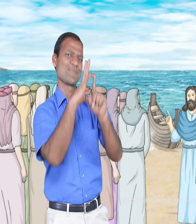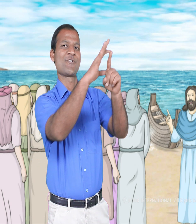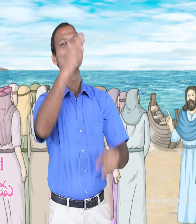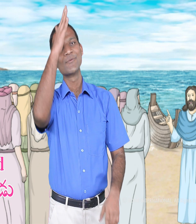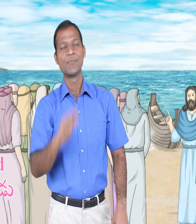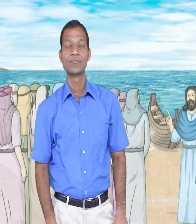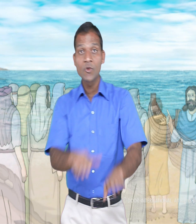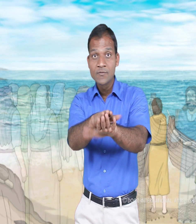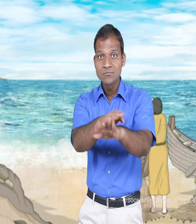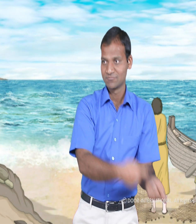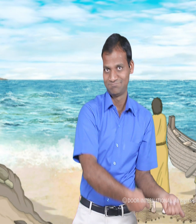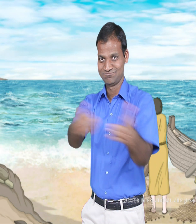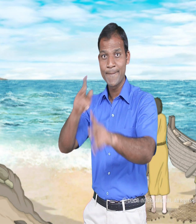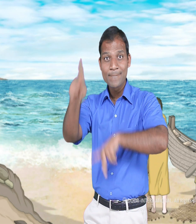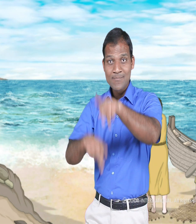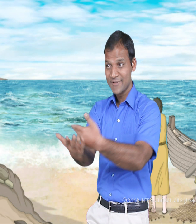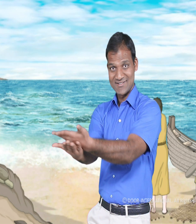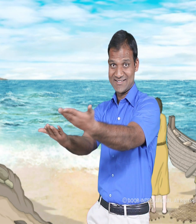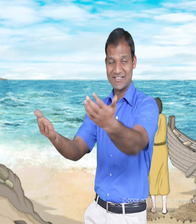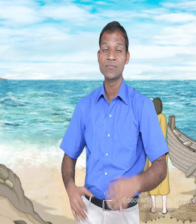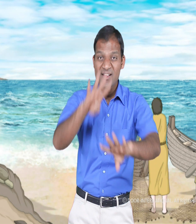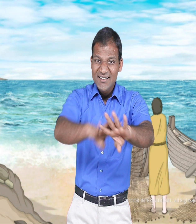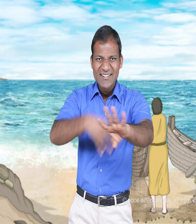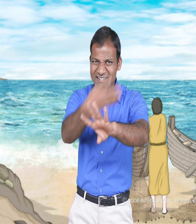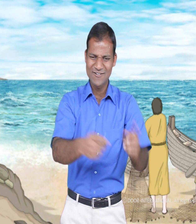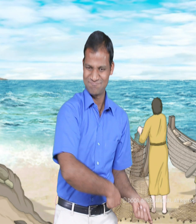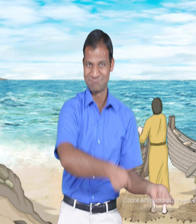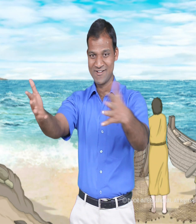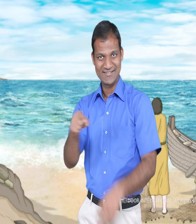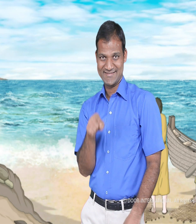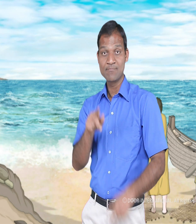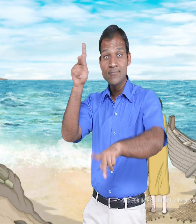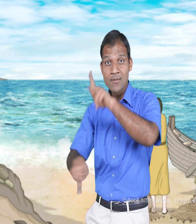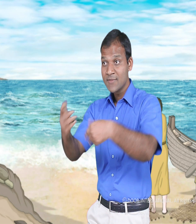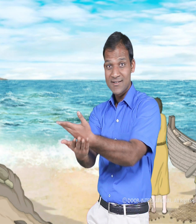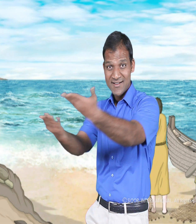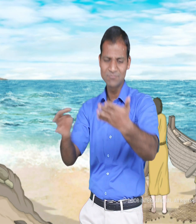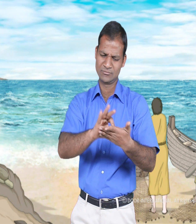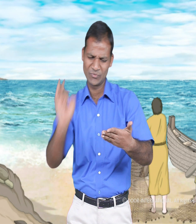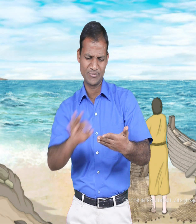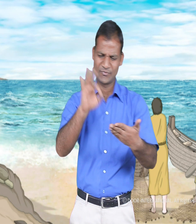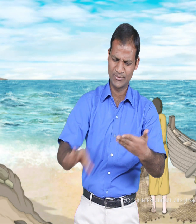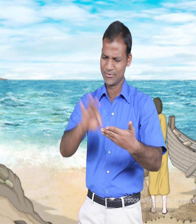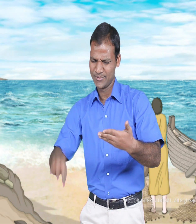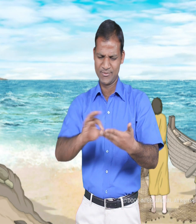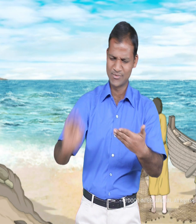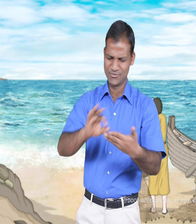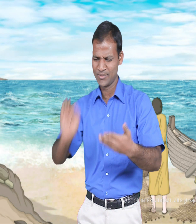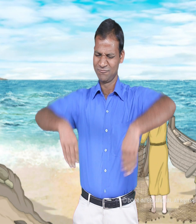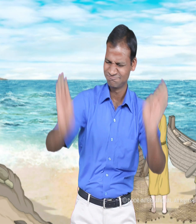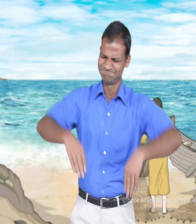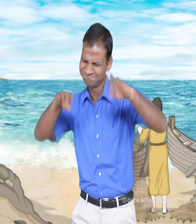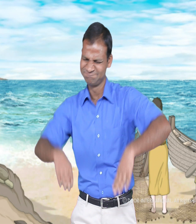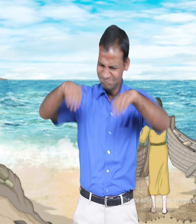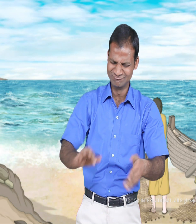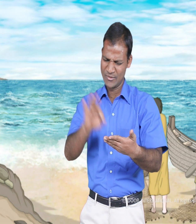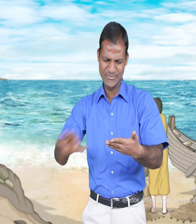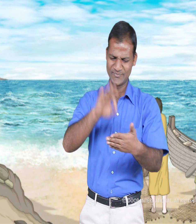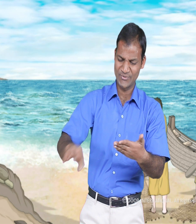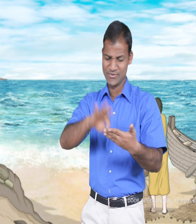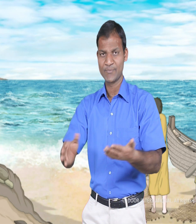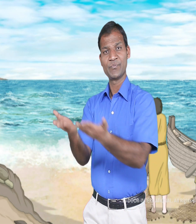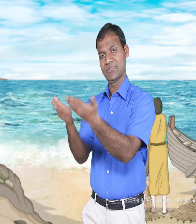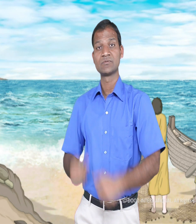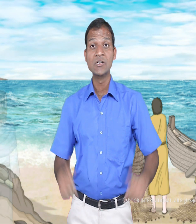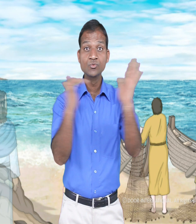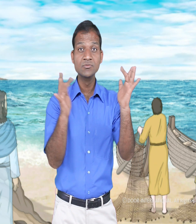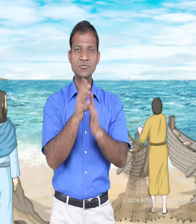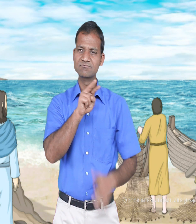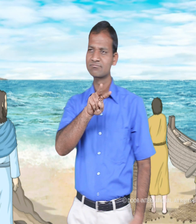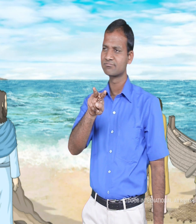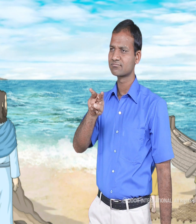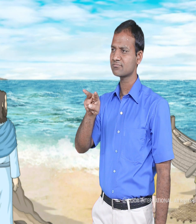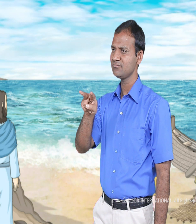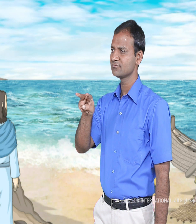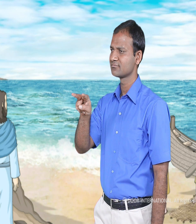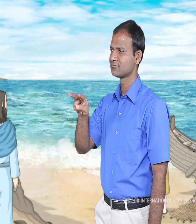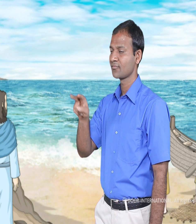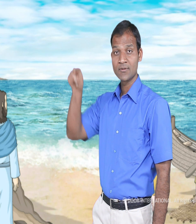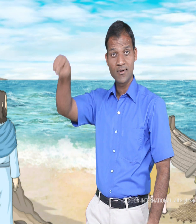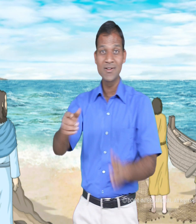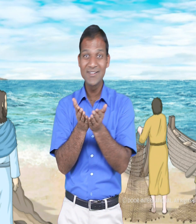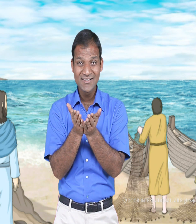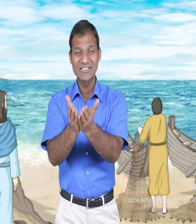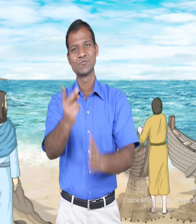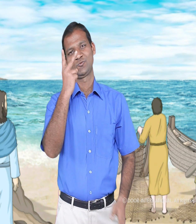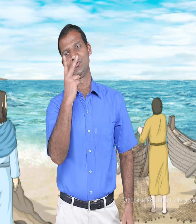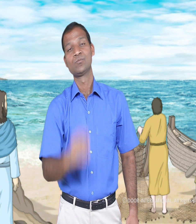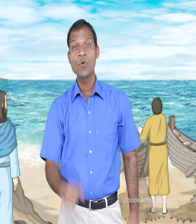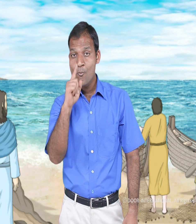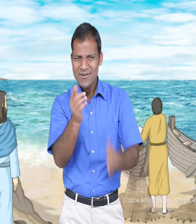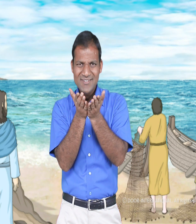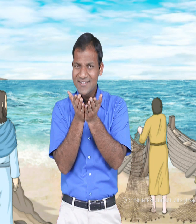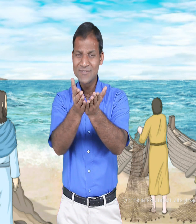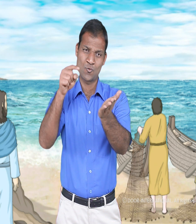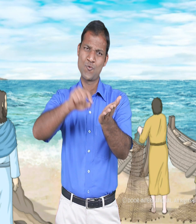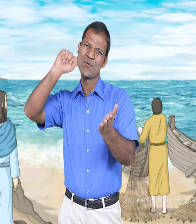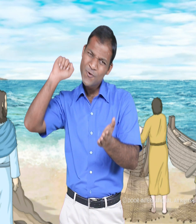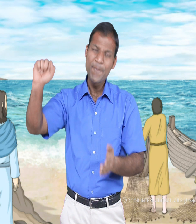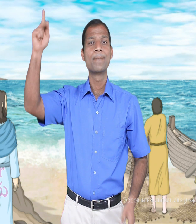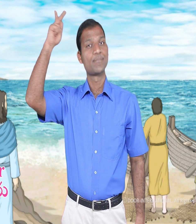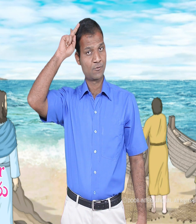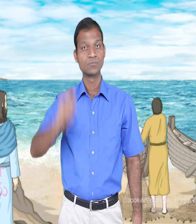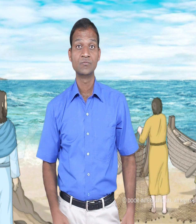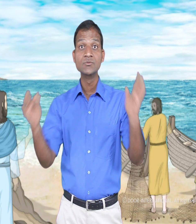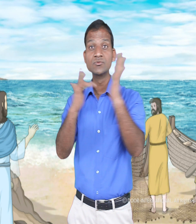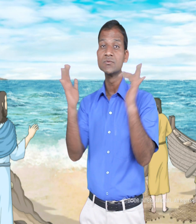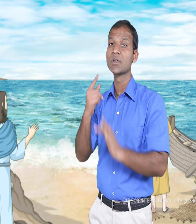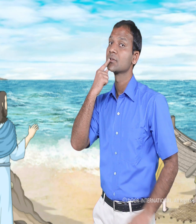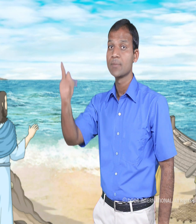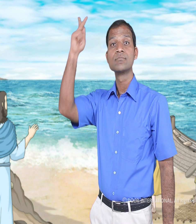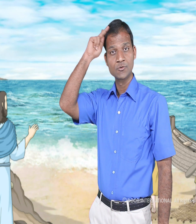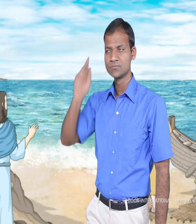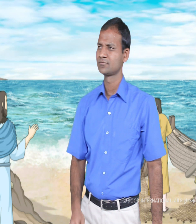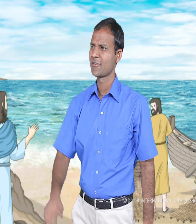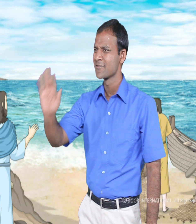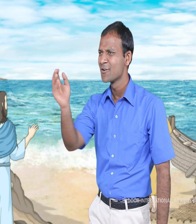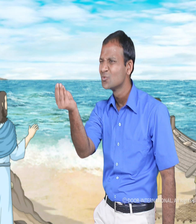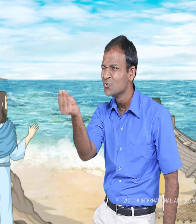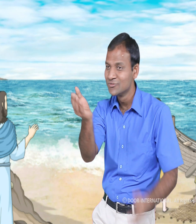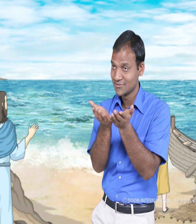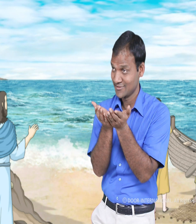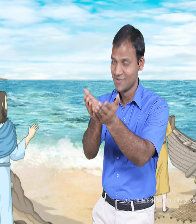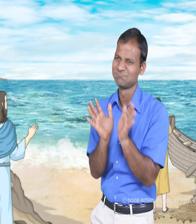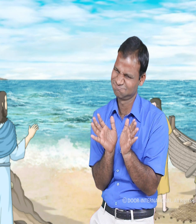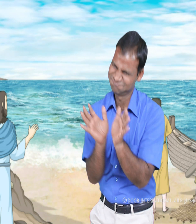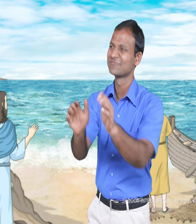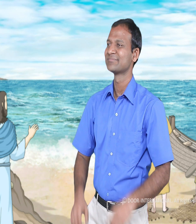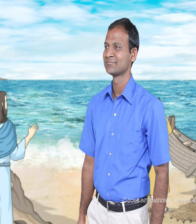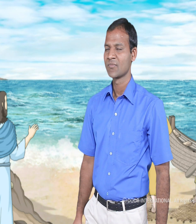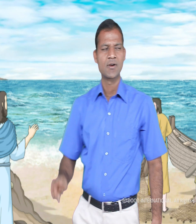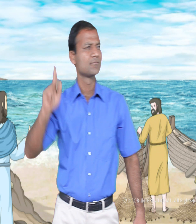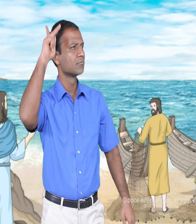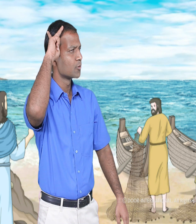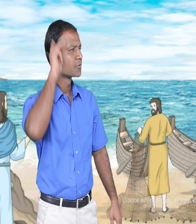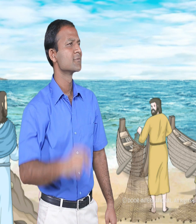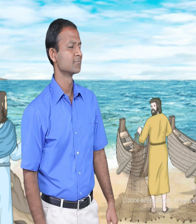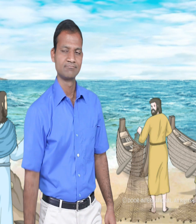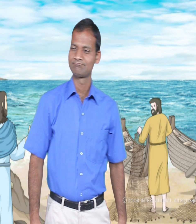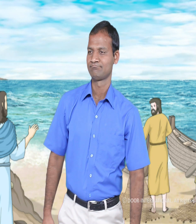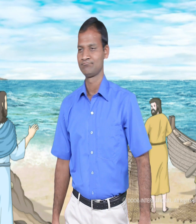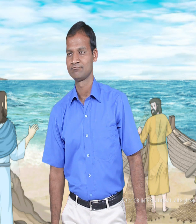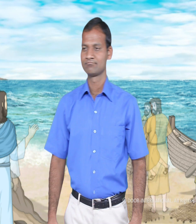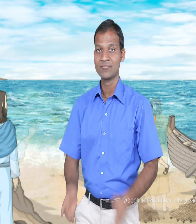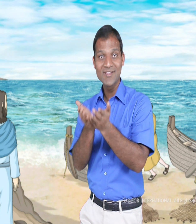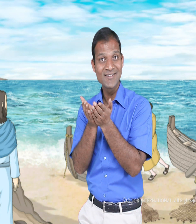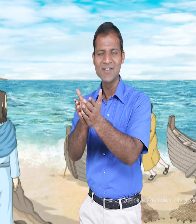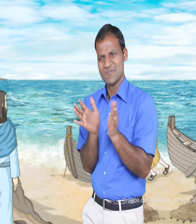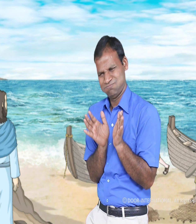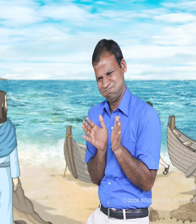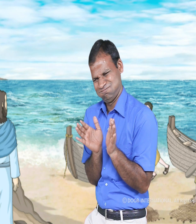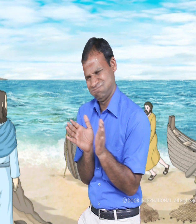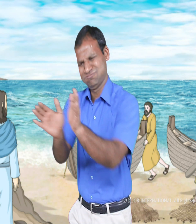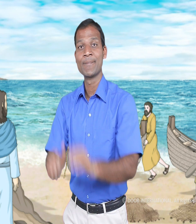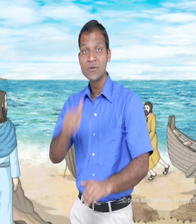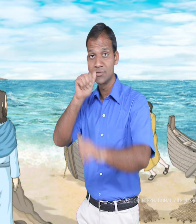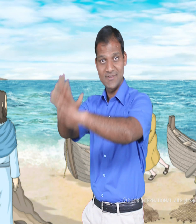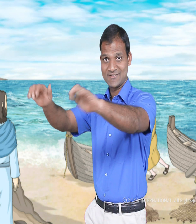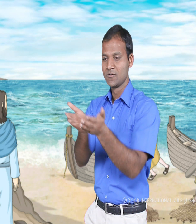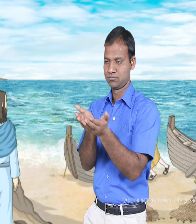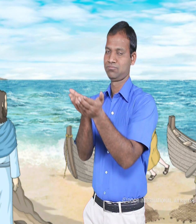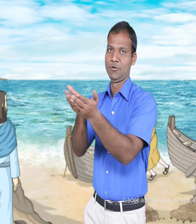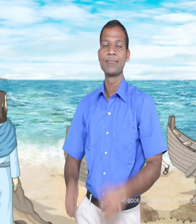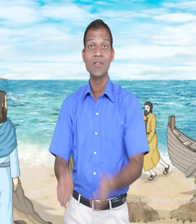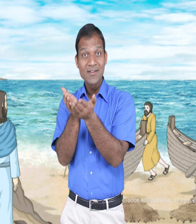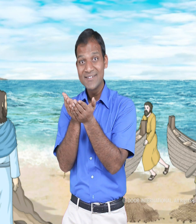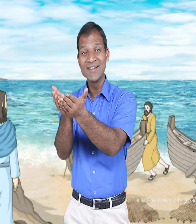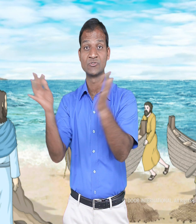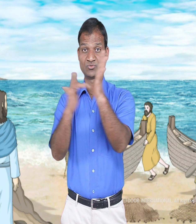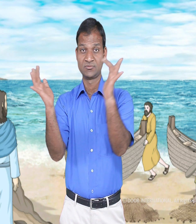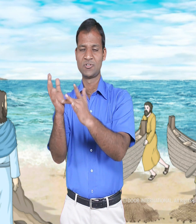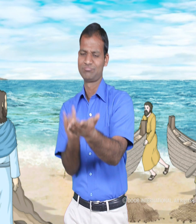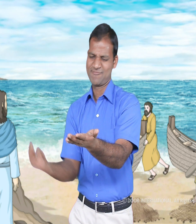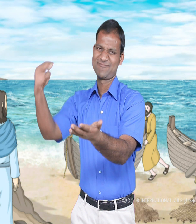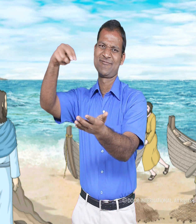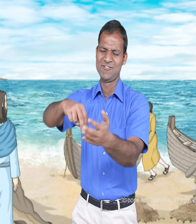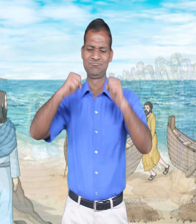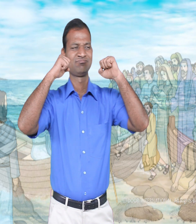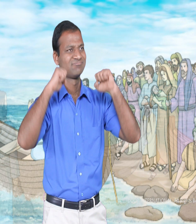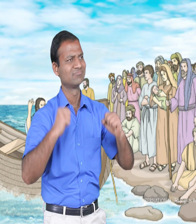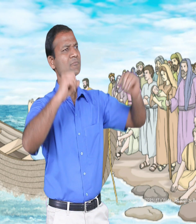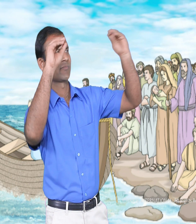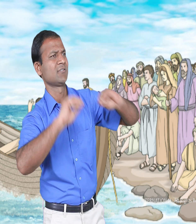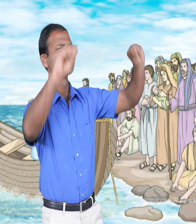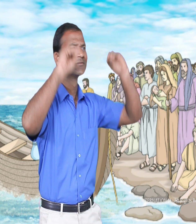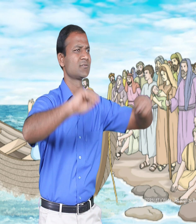The fishermen had left them and were washing their nets.